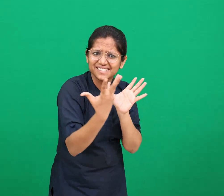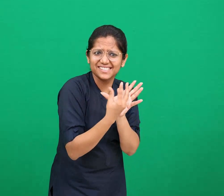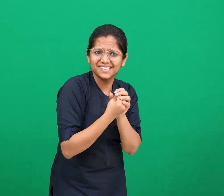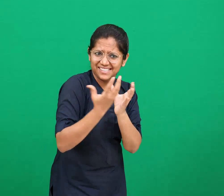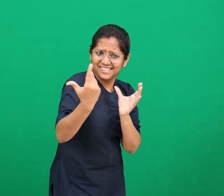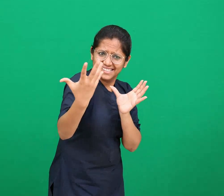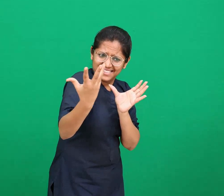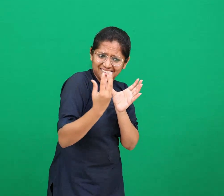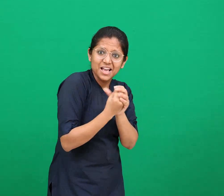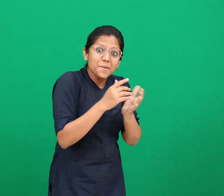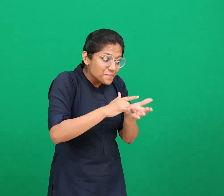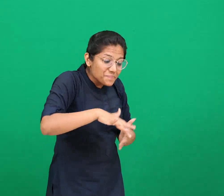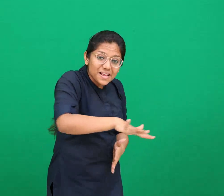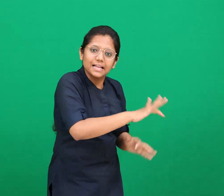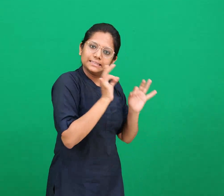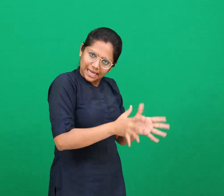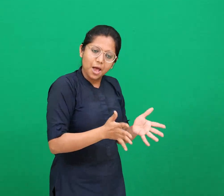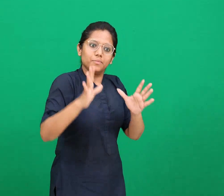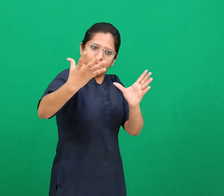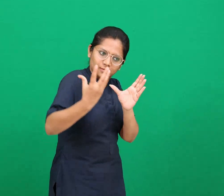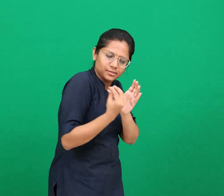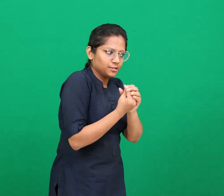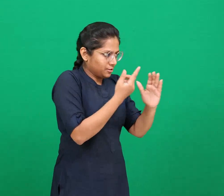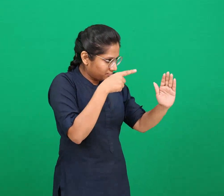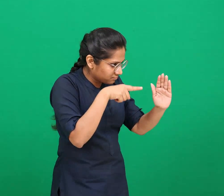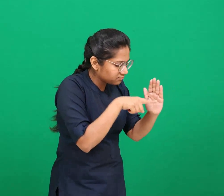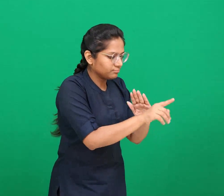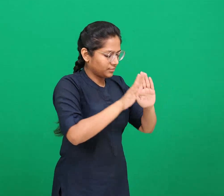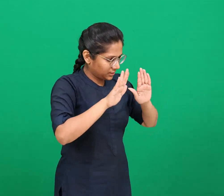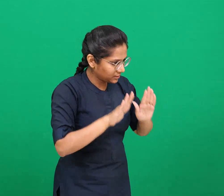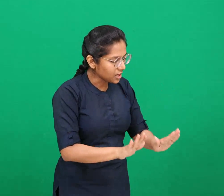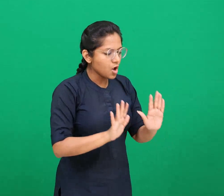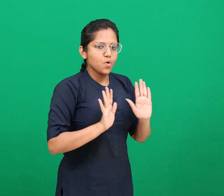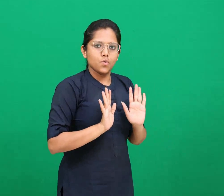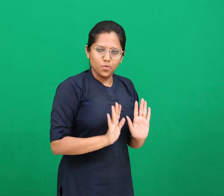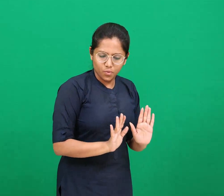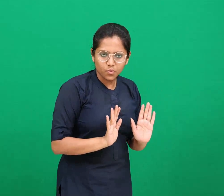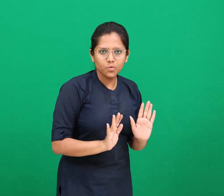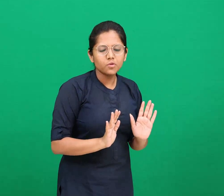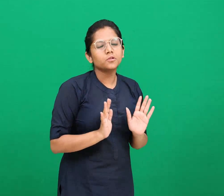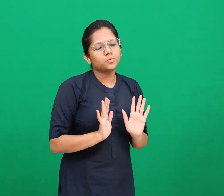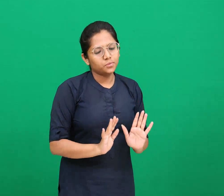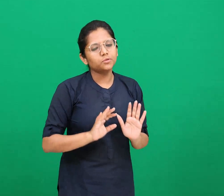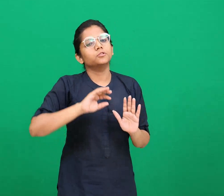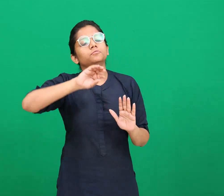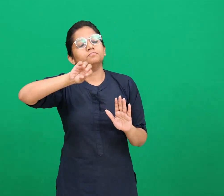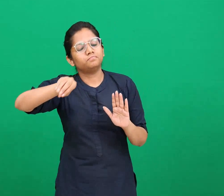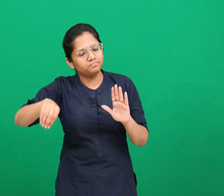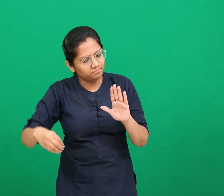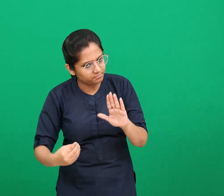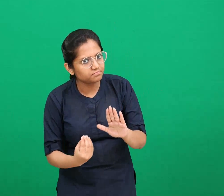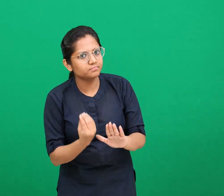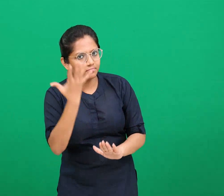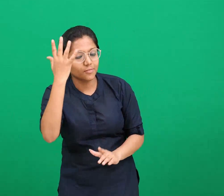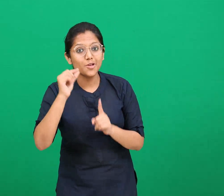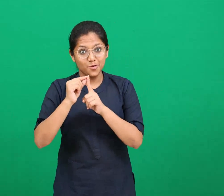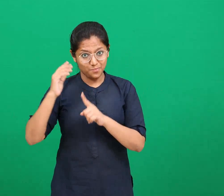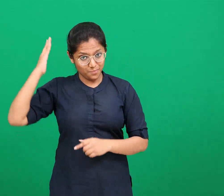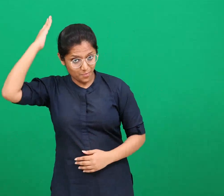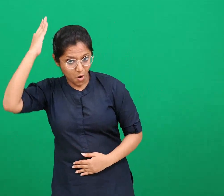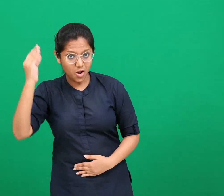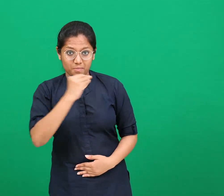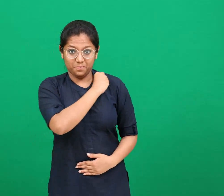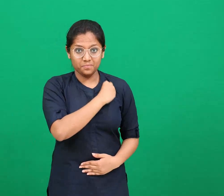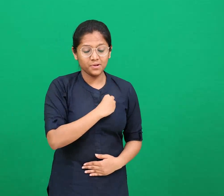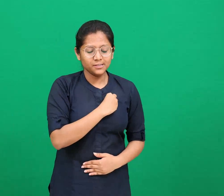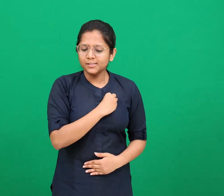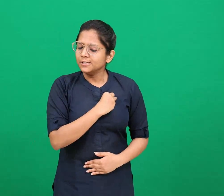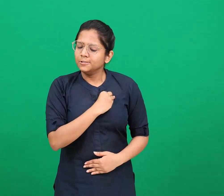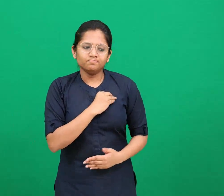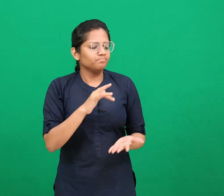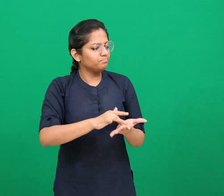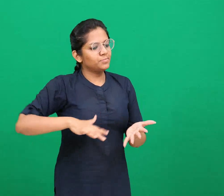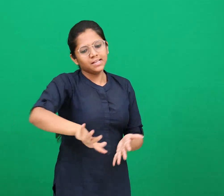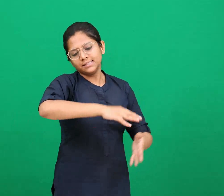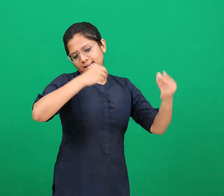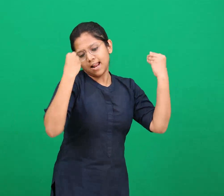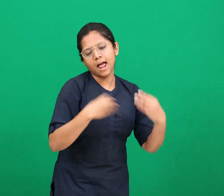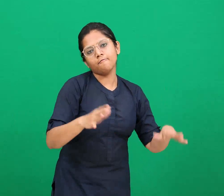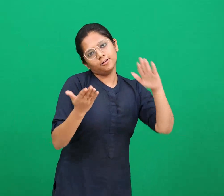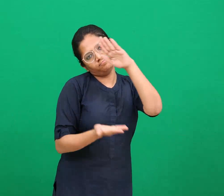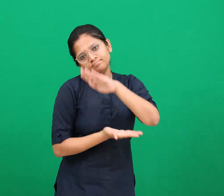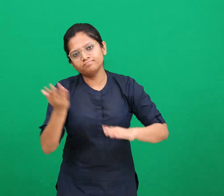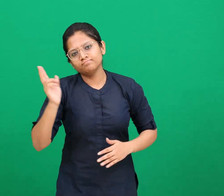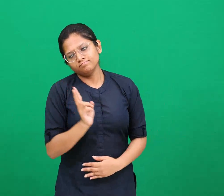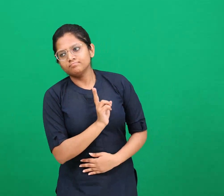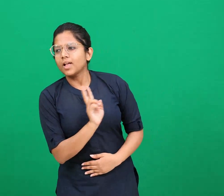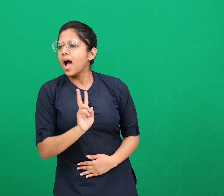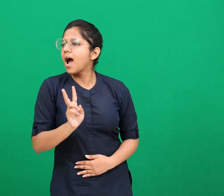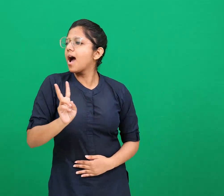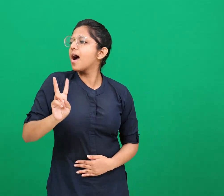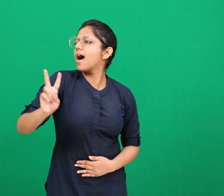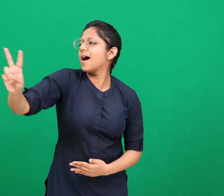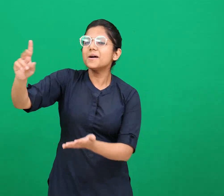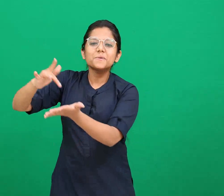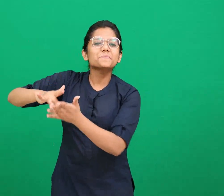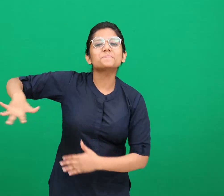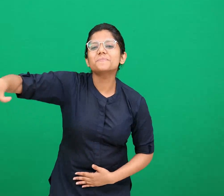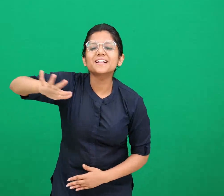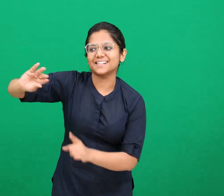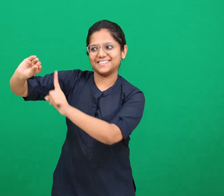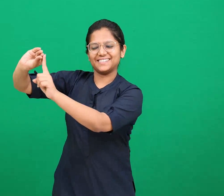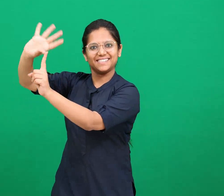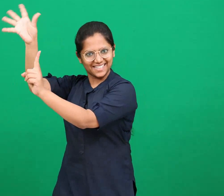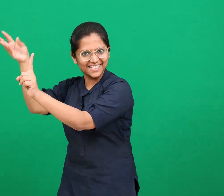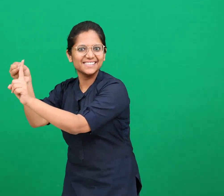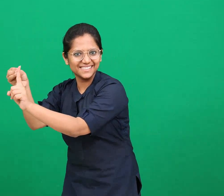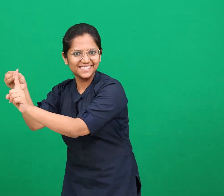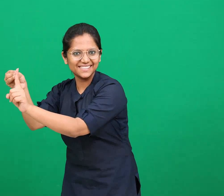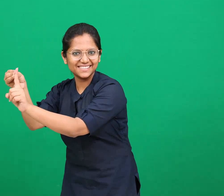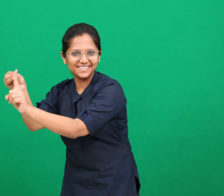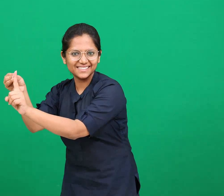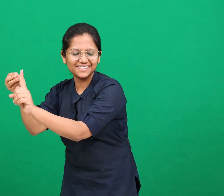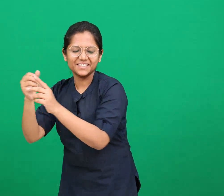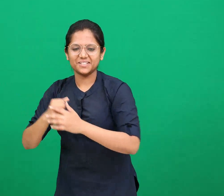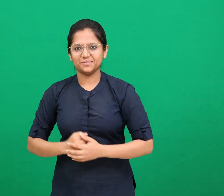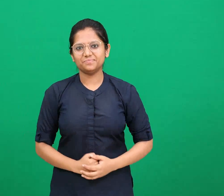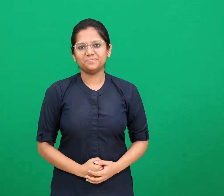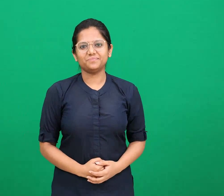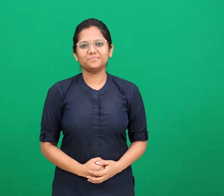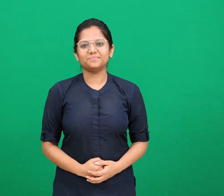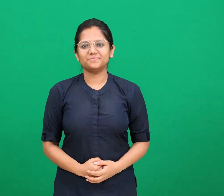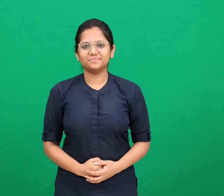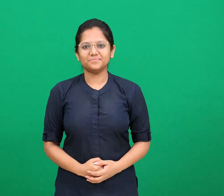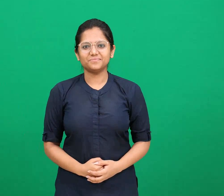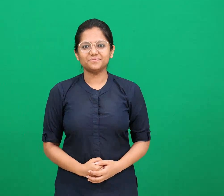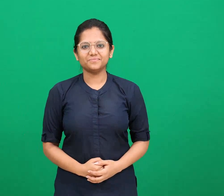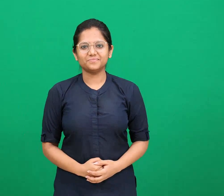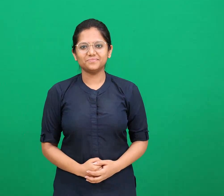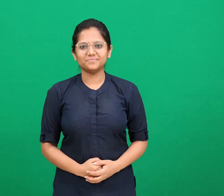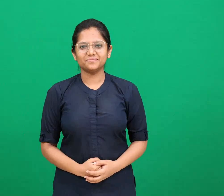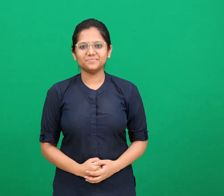And the next day he left with Barnabas for Derbe.